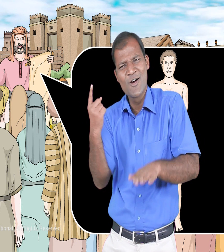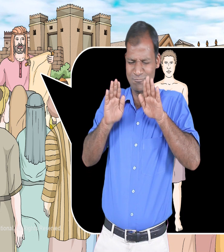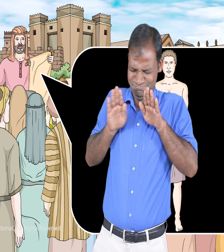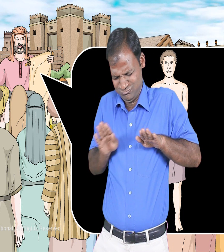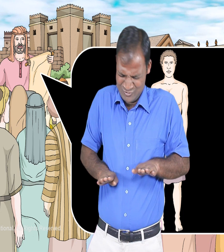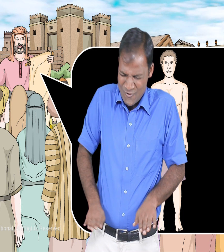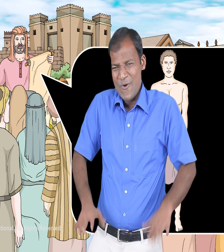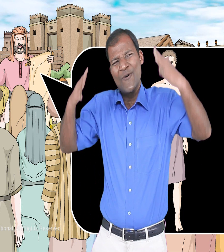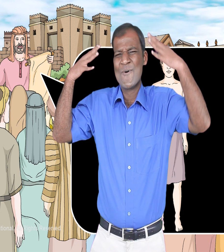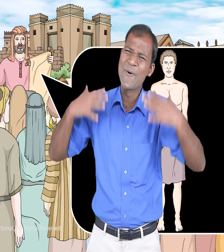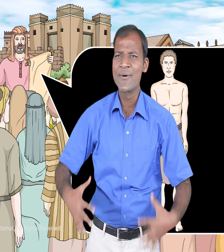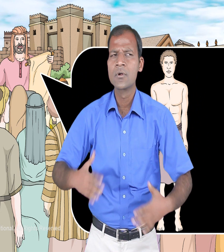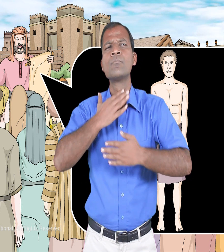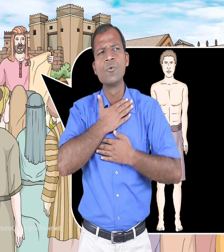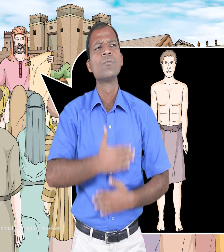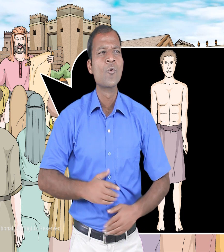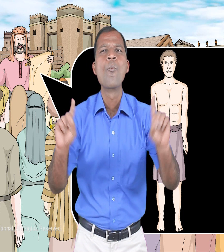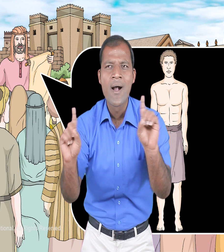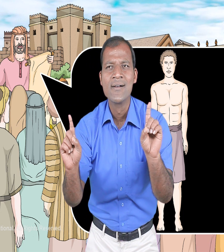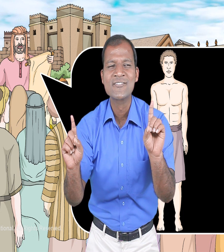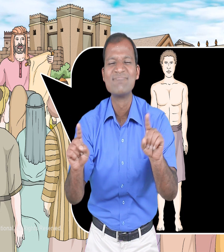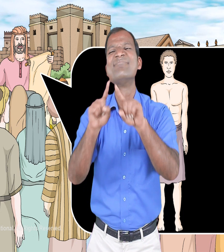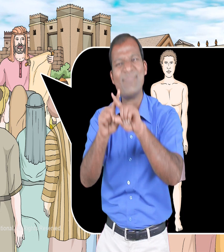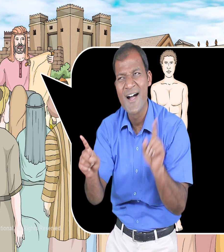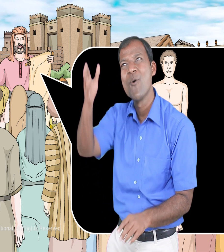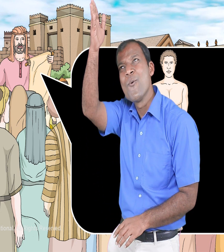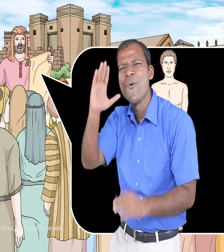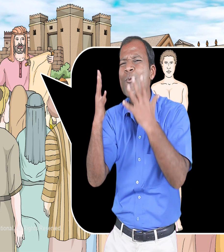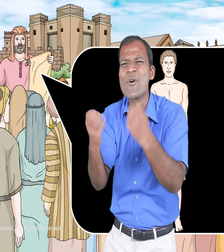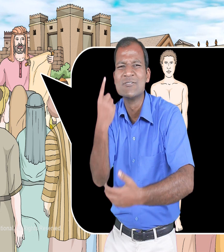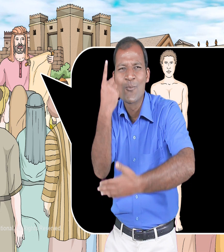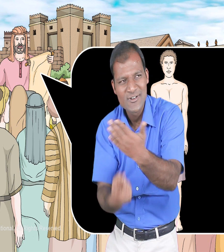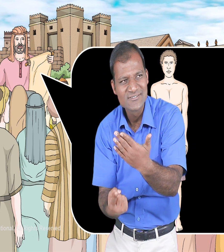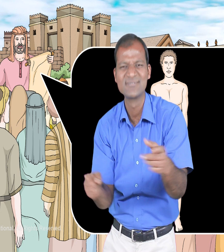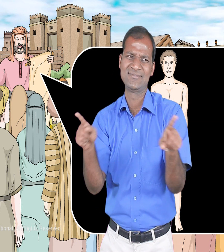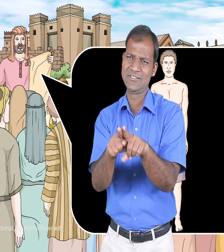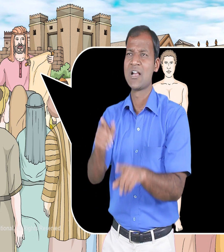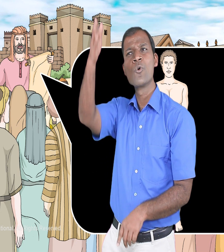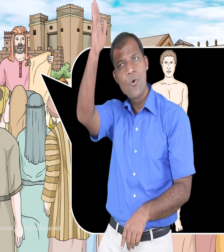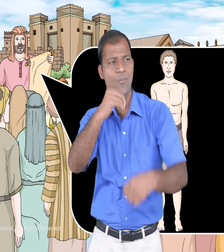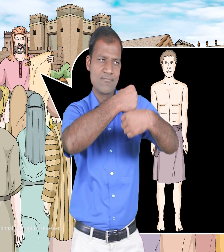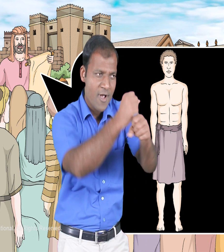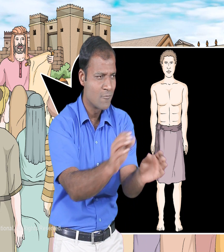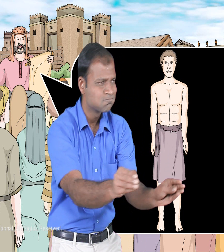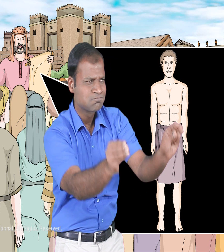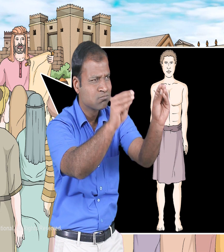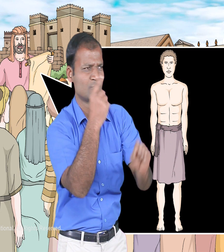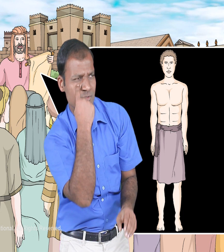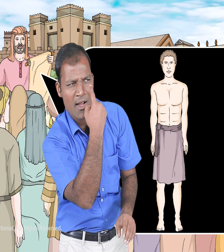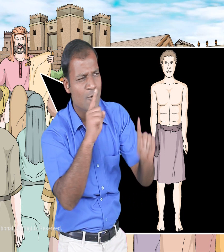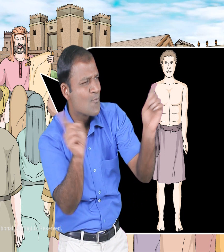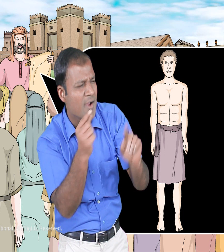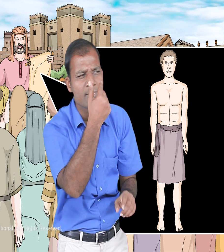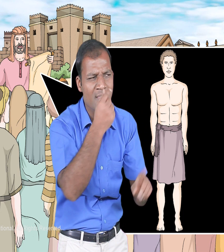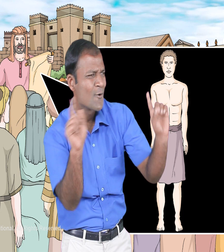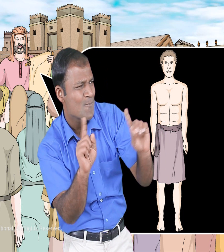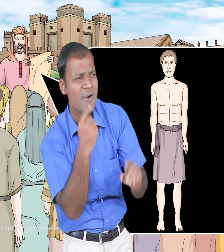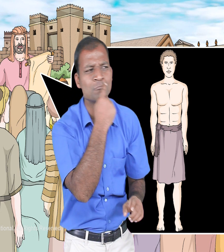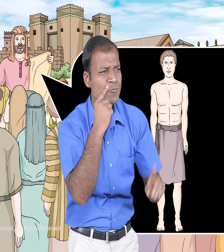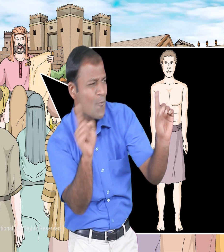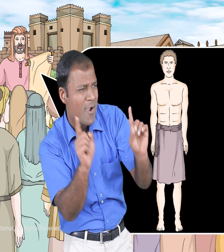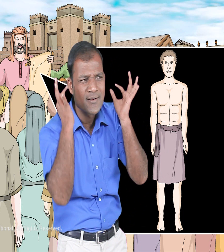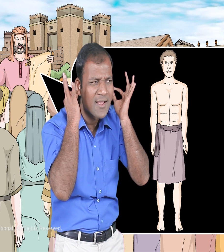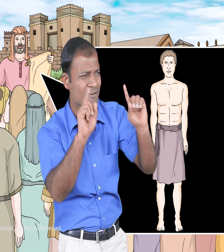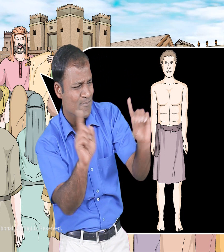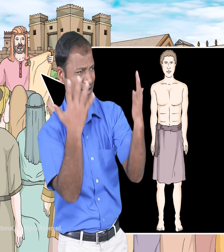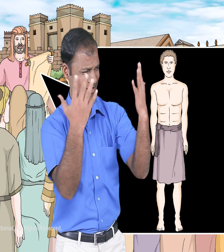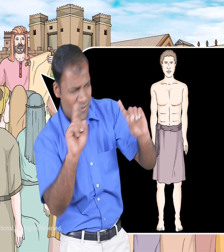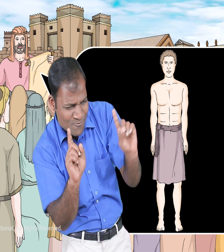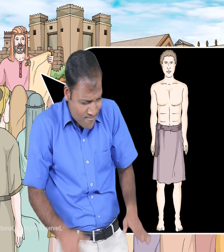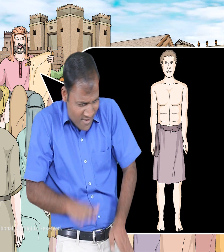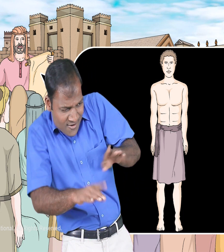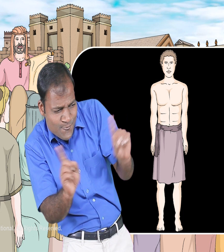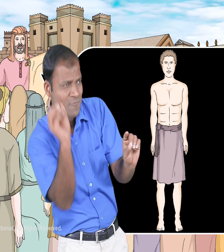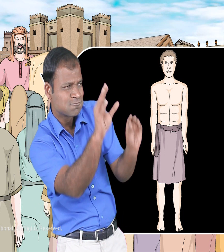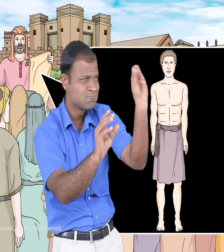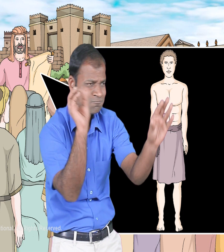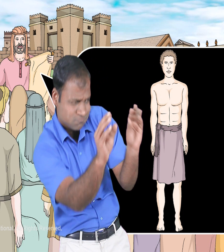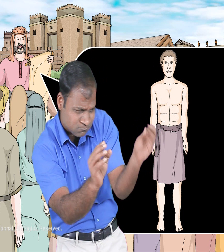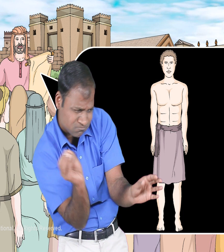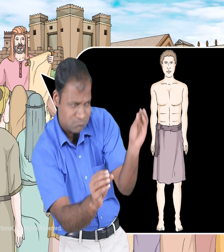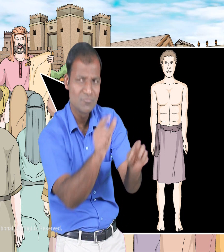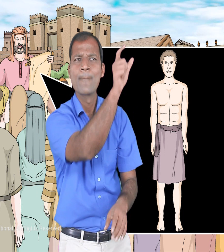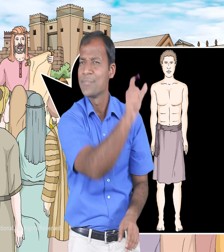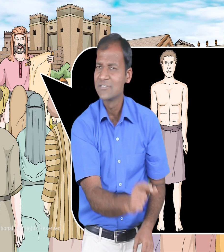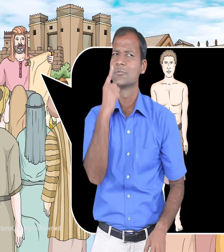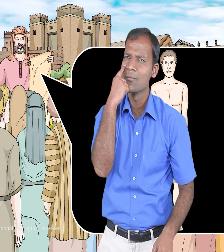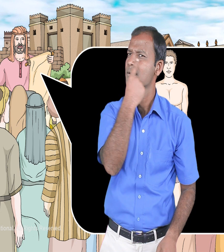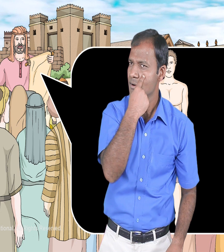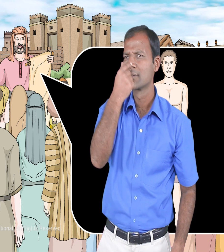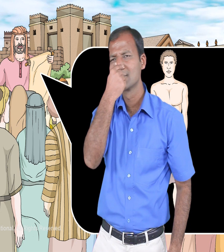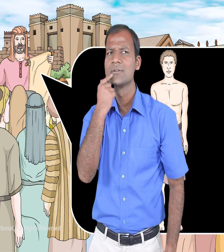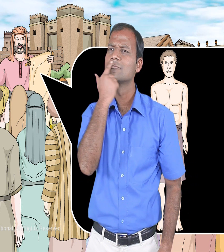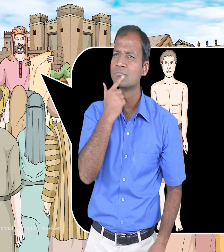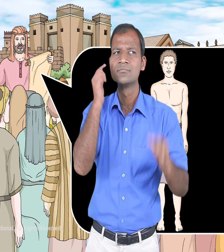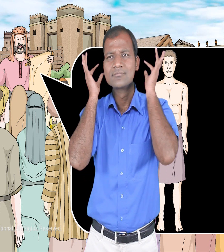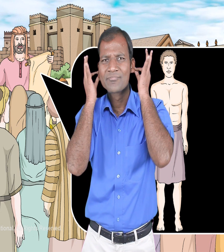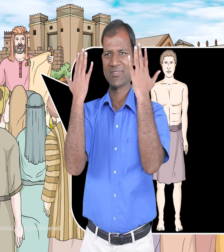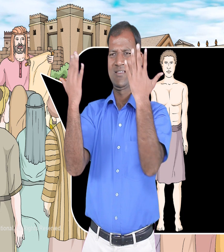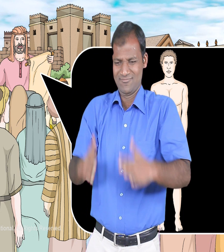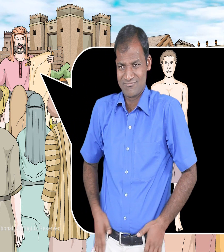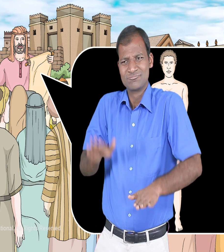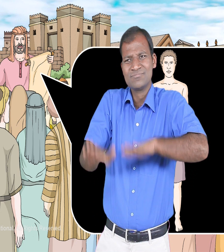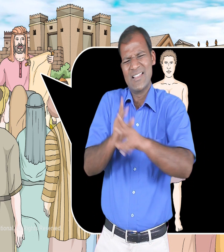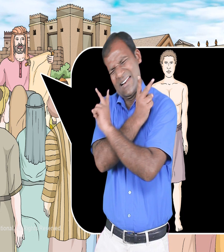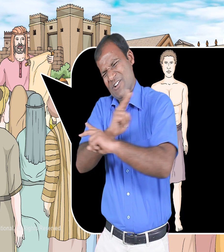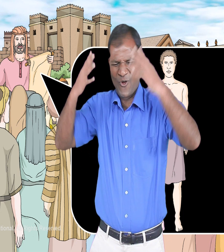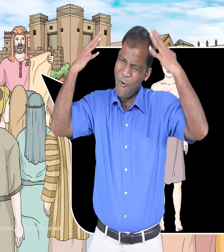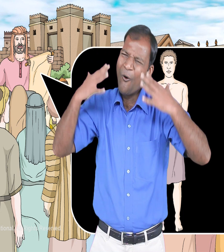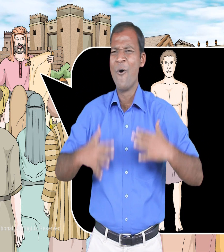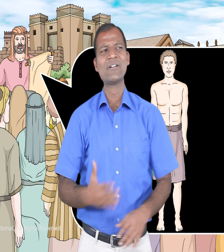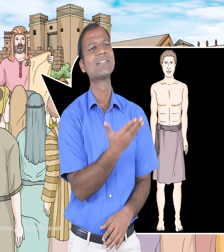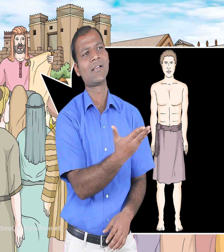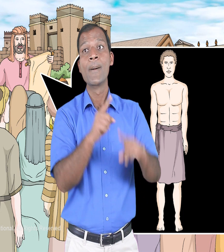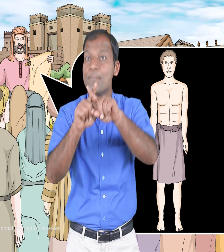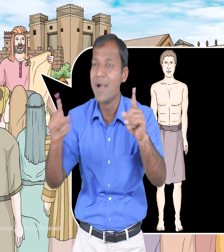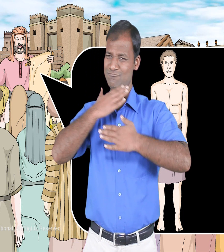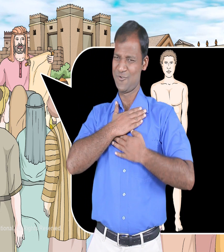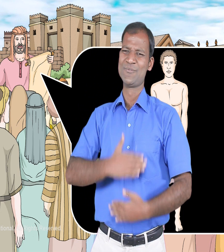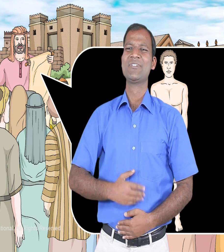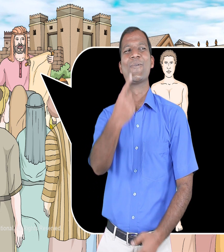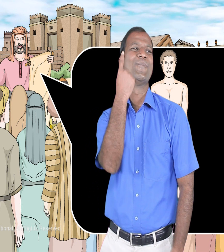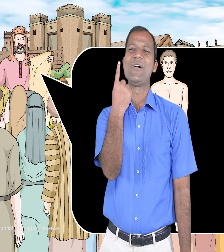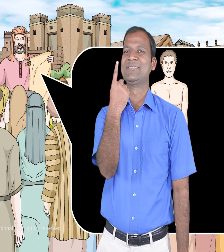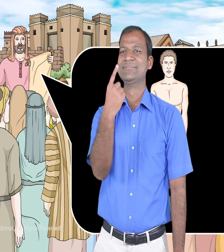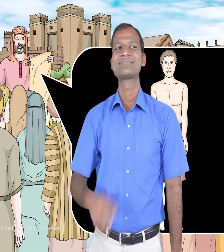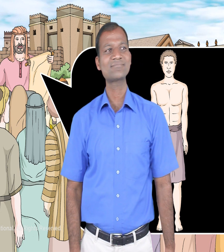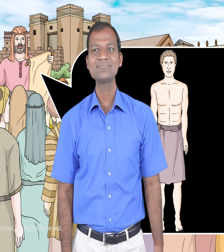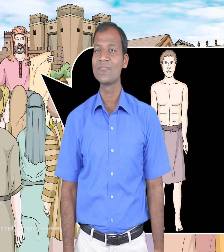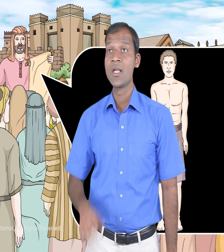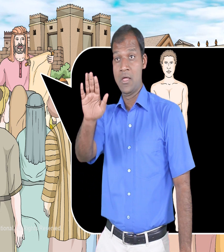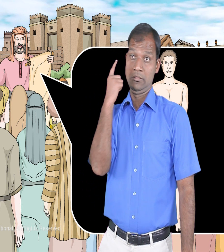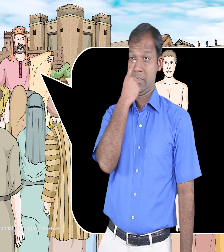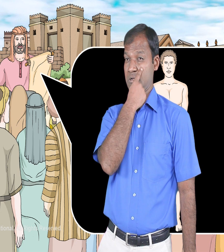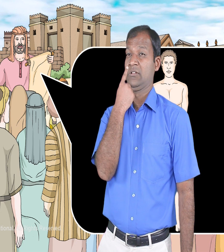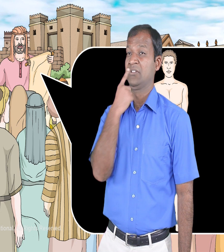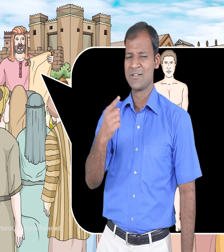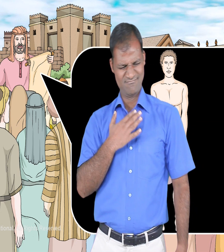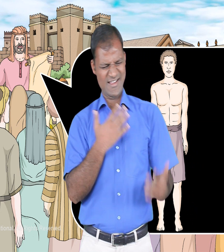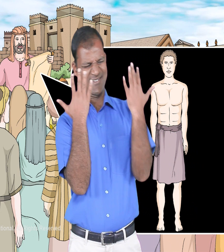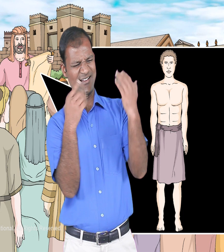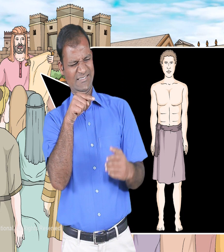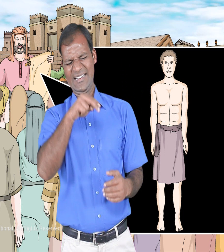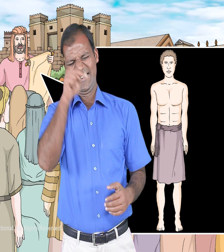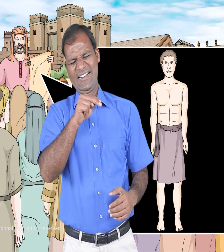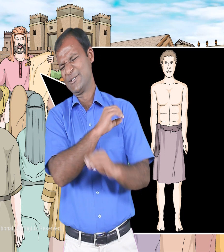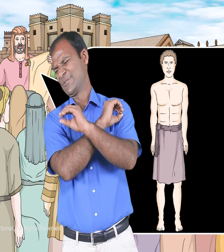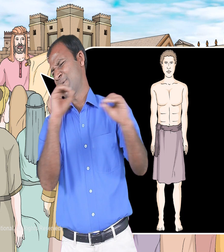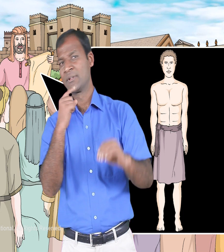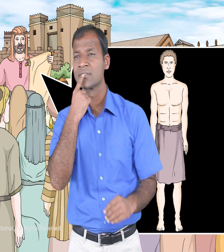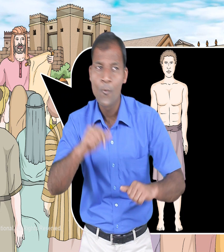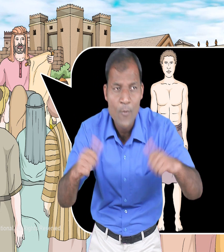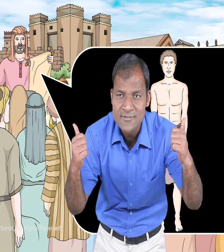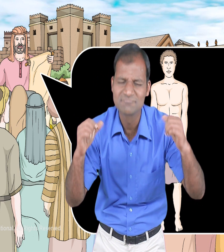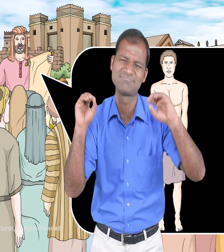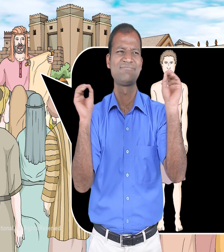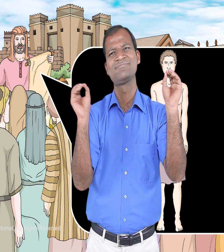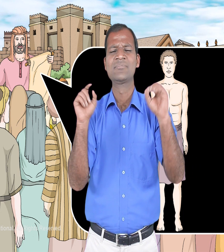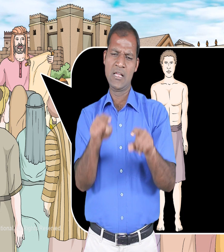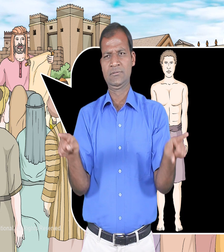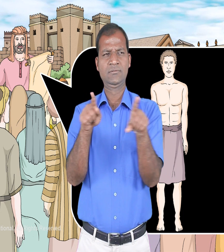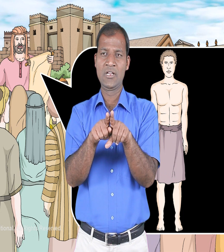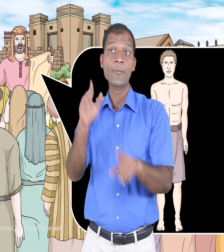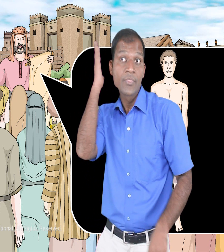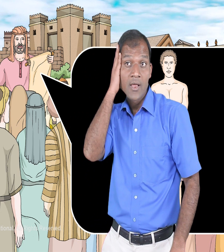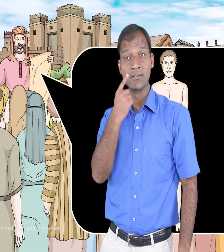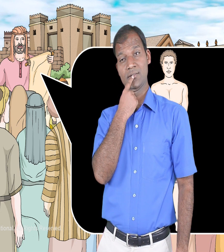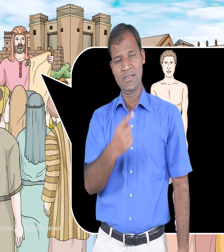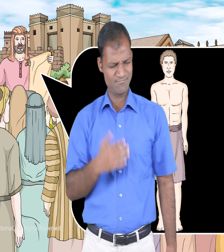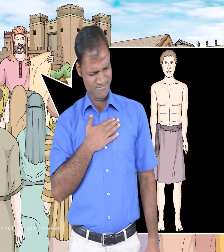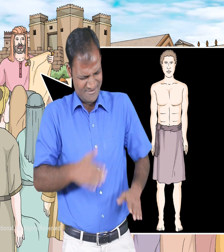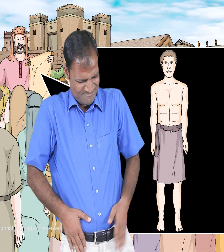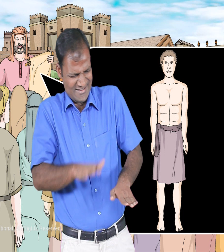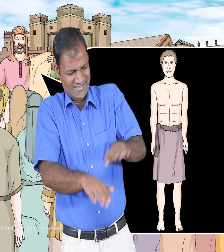If they were all one part, where would the body be? As it is, there are many parts, but one body.